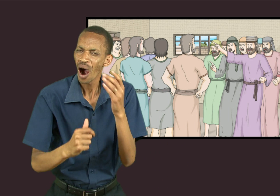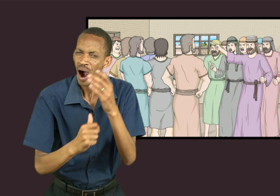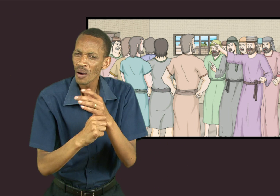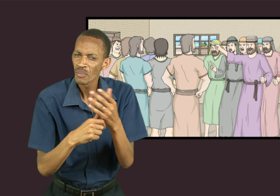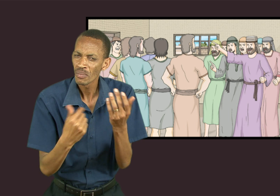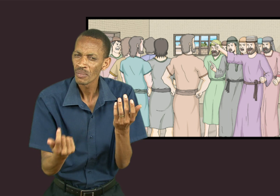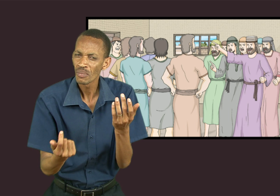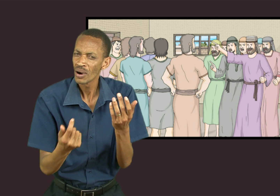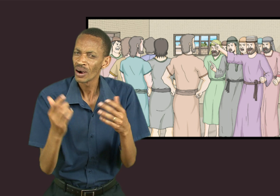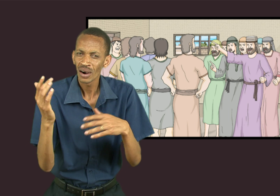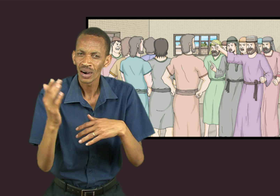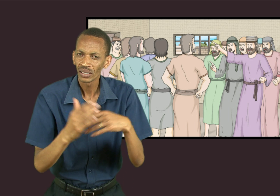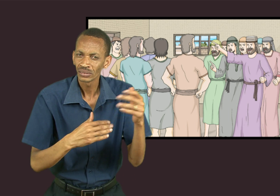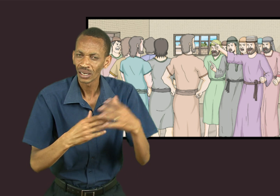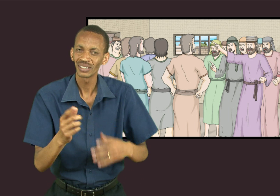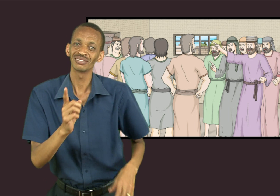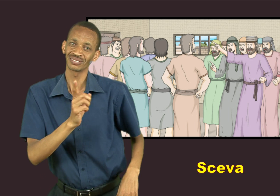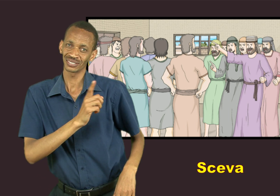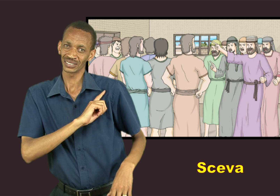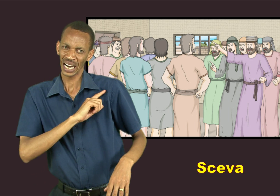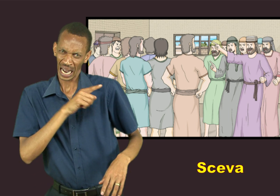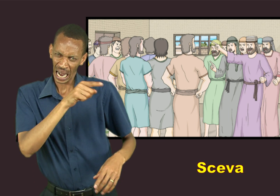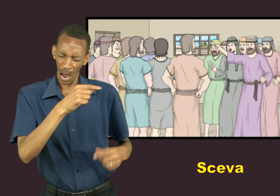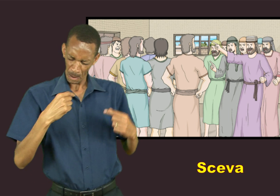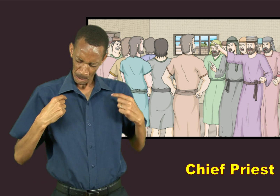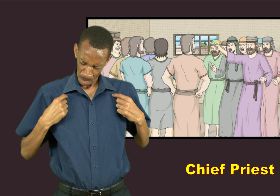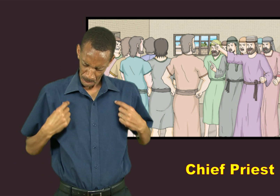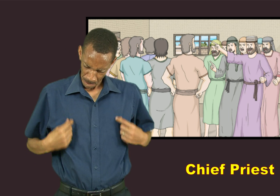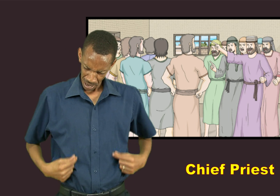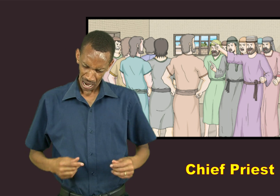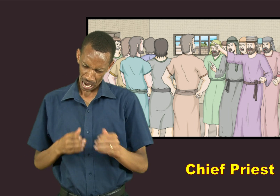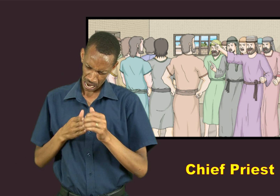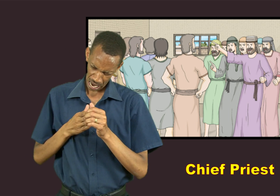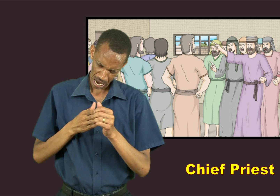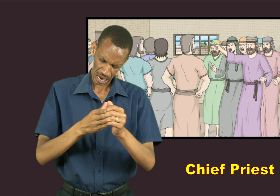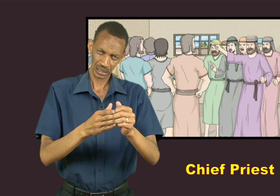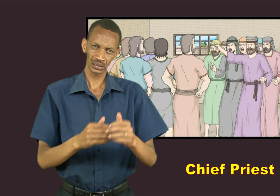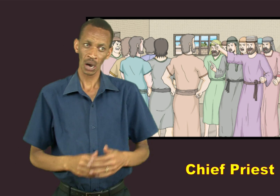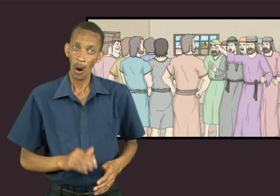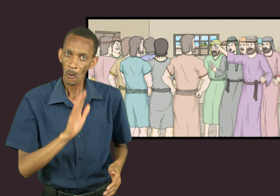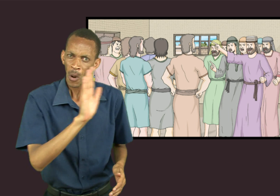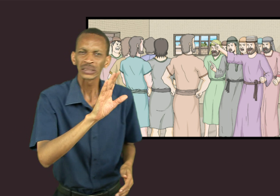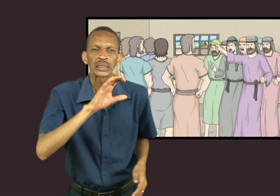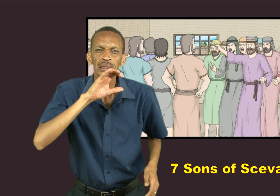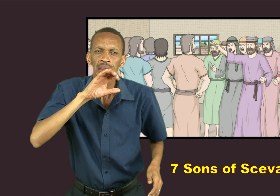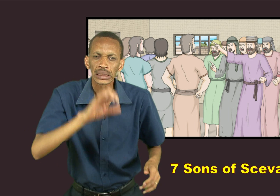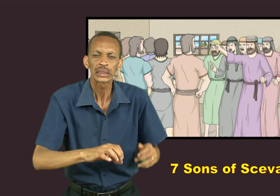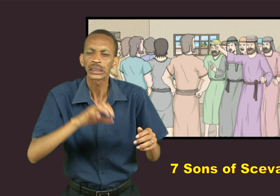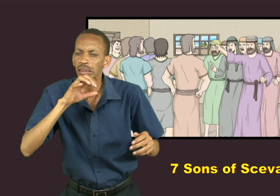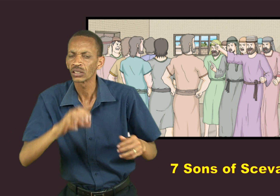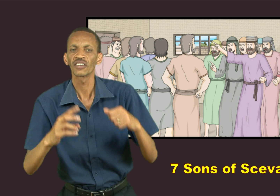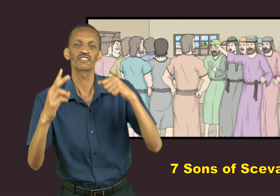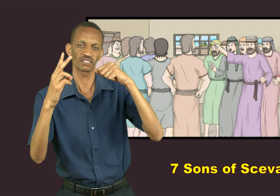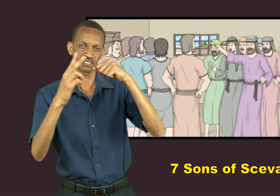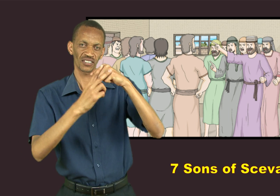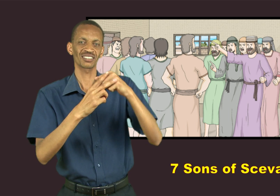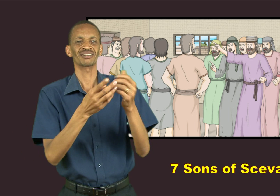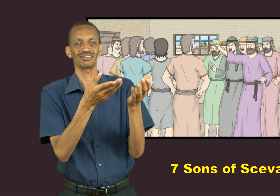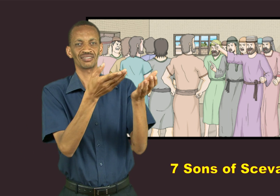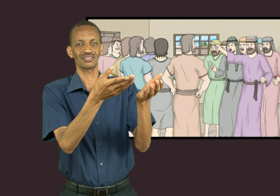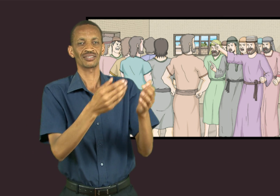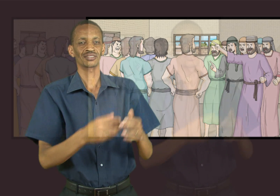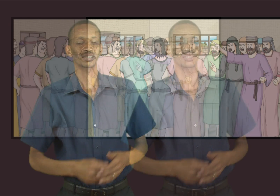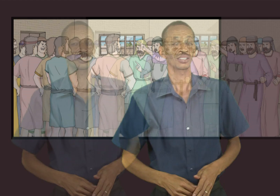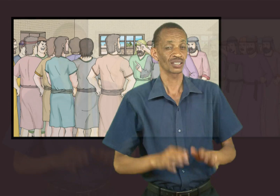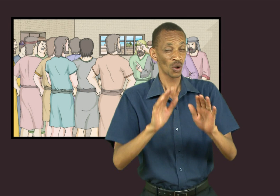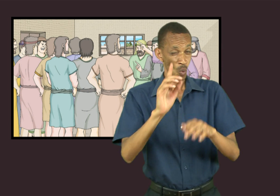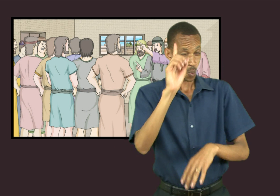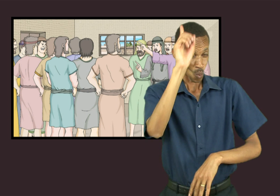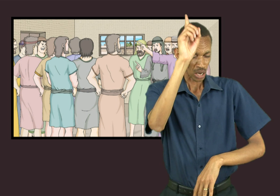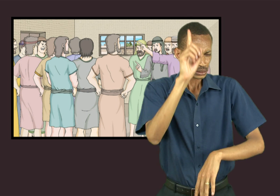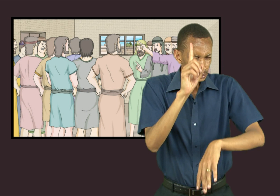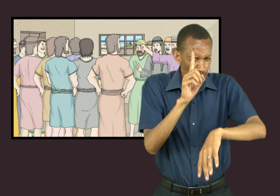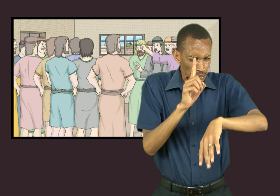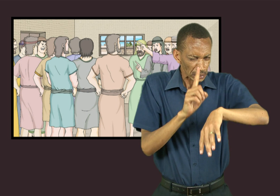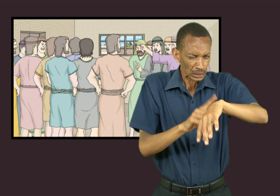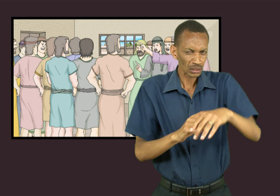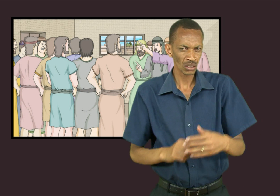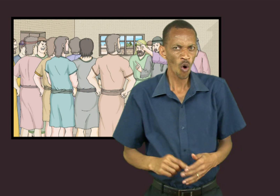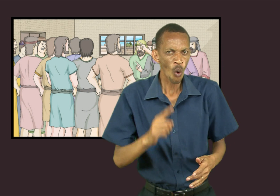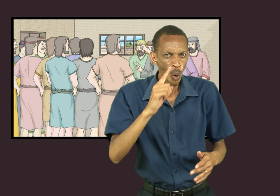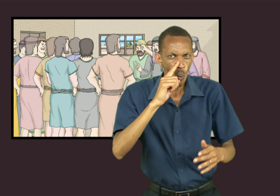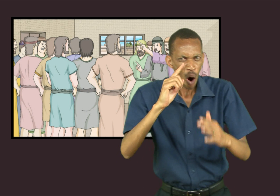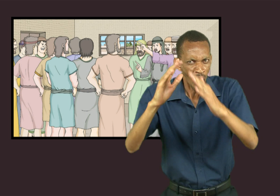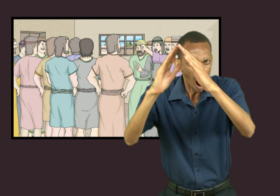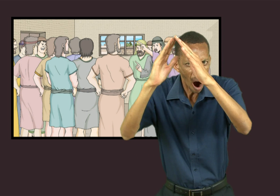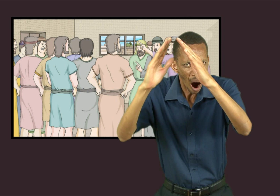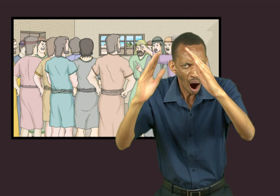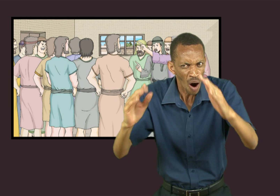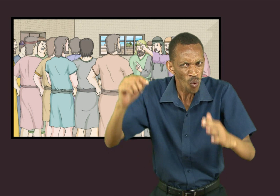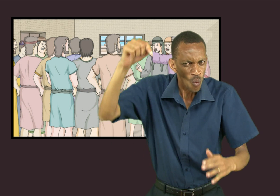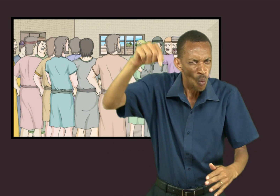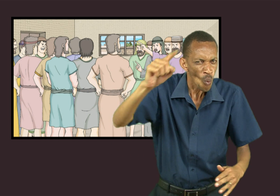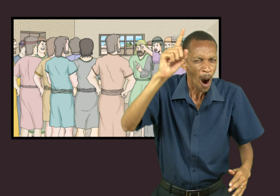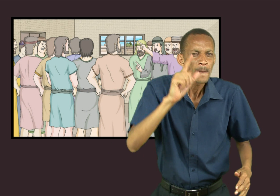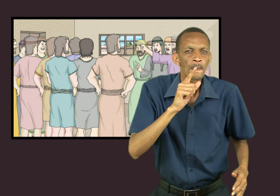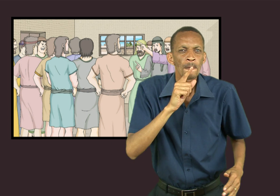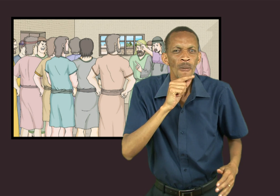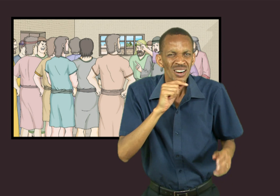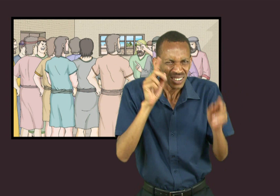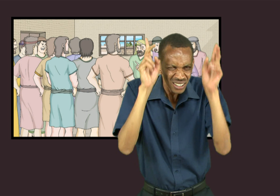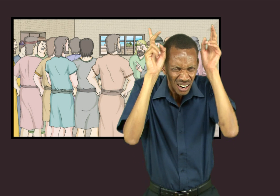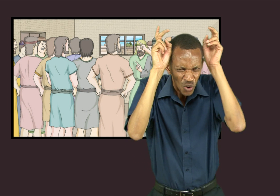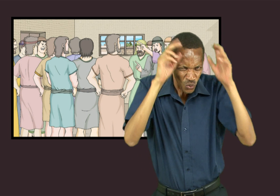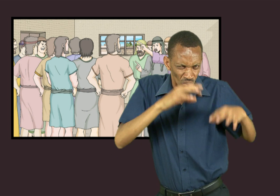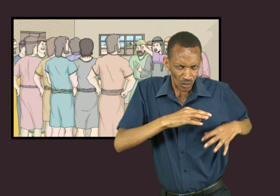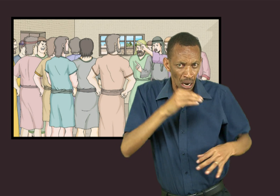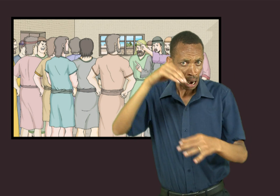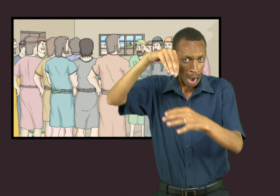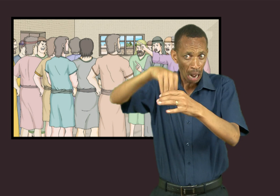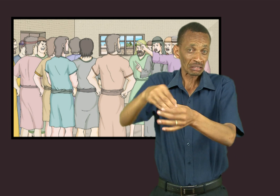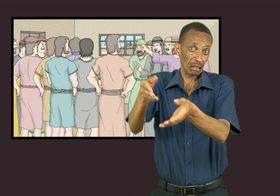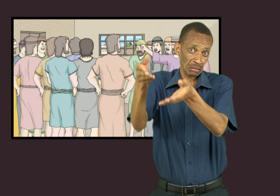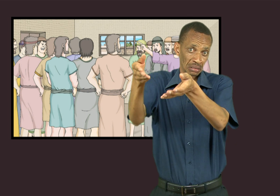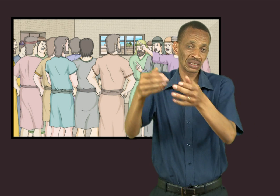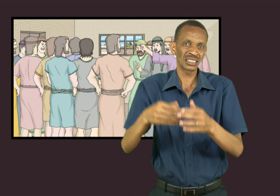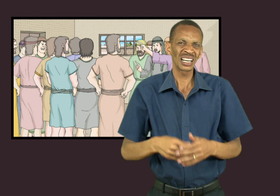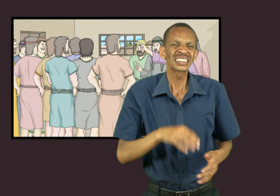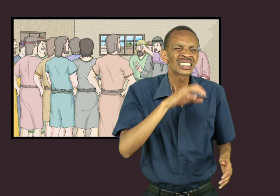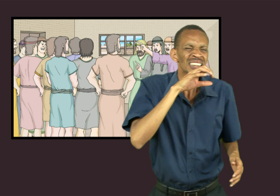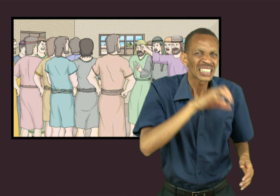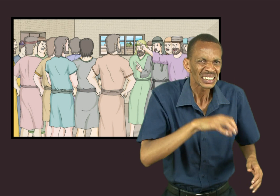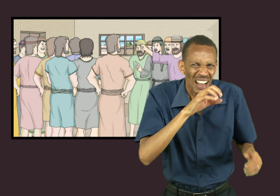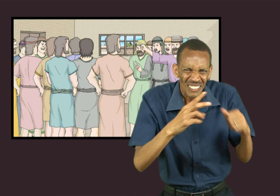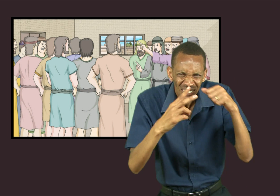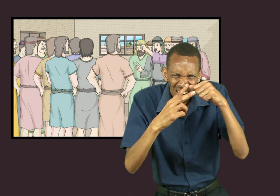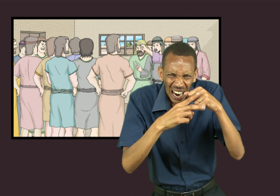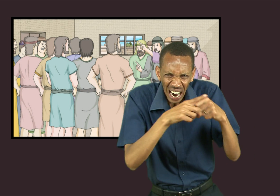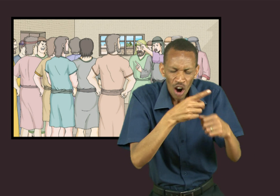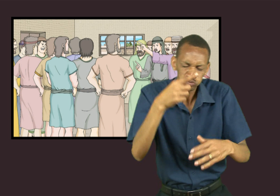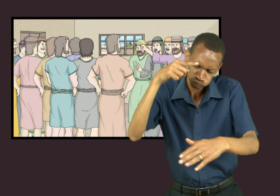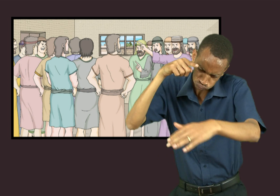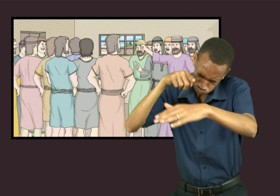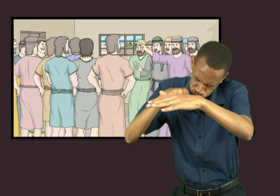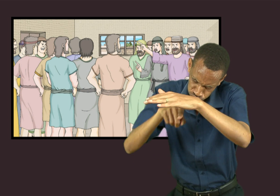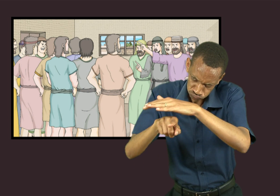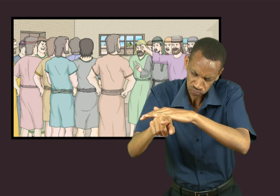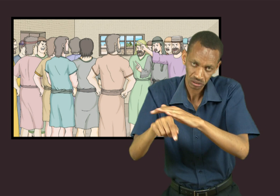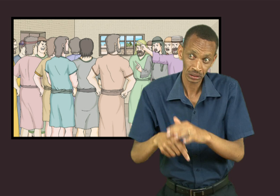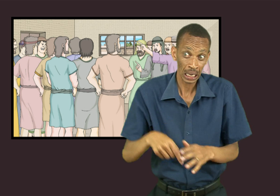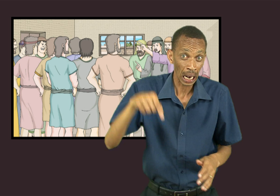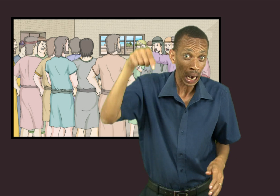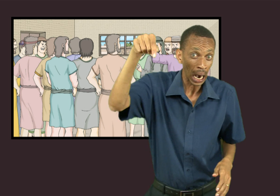Seven sons of Sceva, a Jewish chief priest, were doing this.